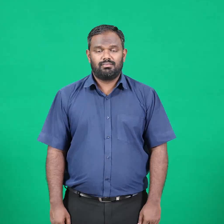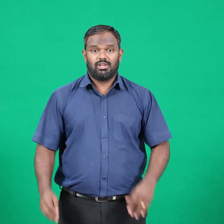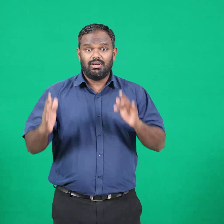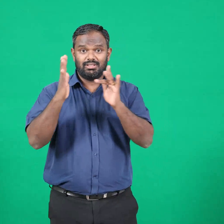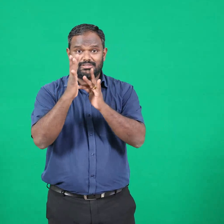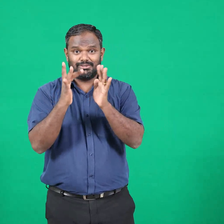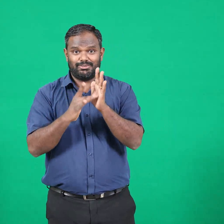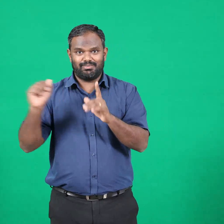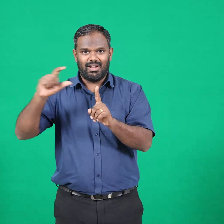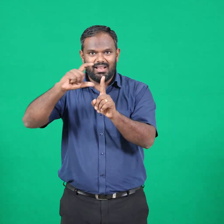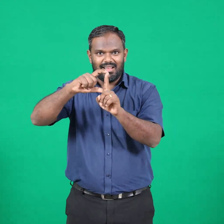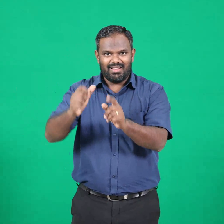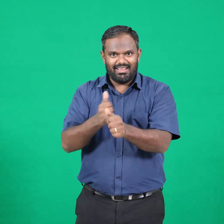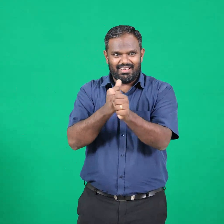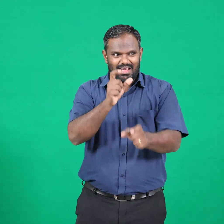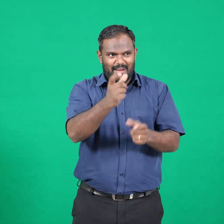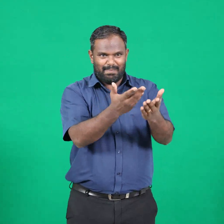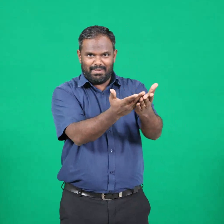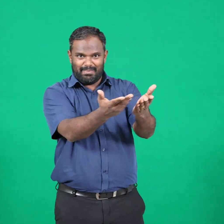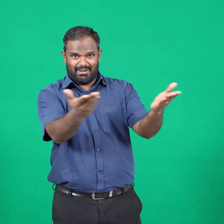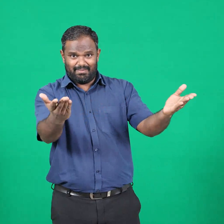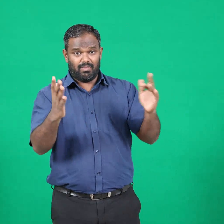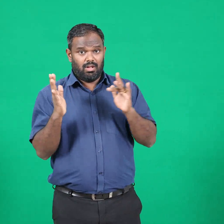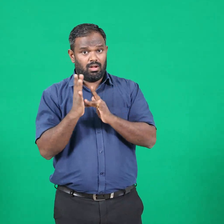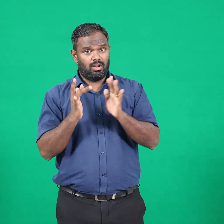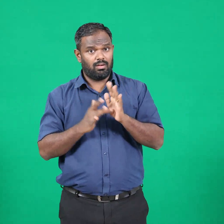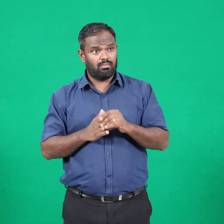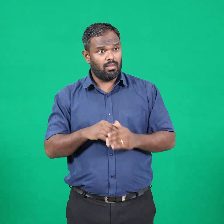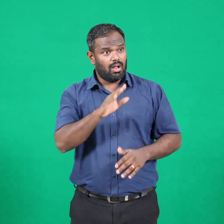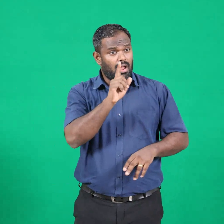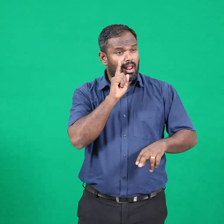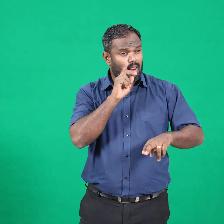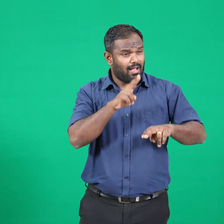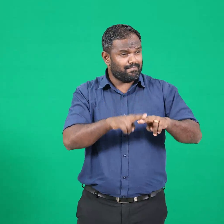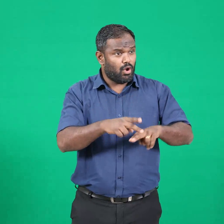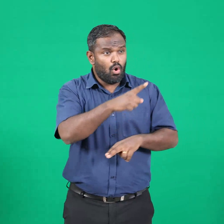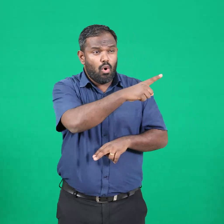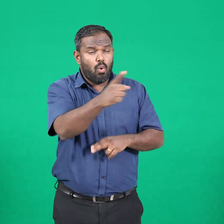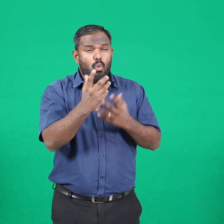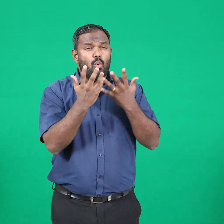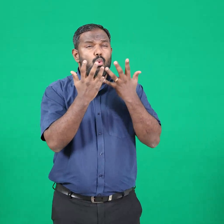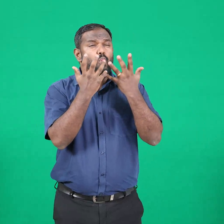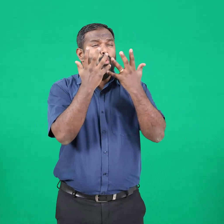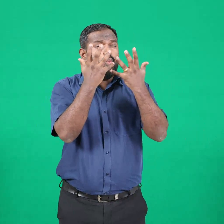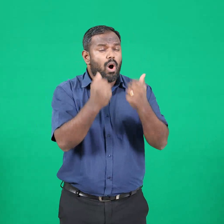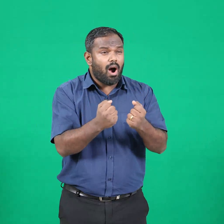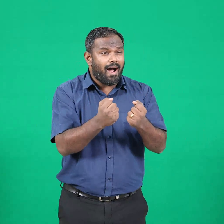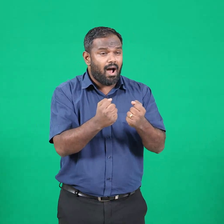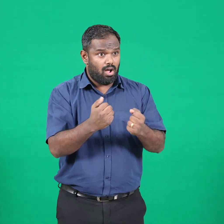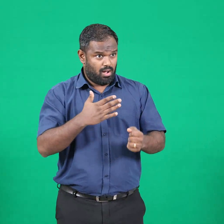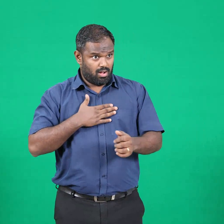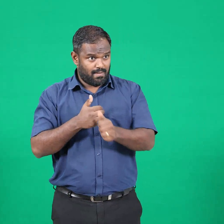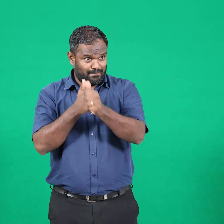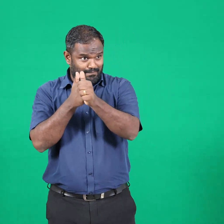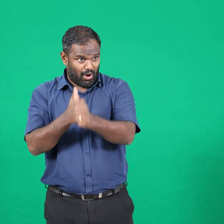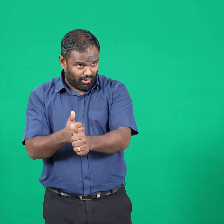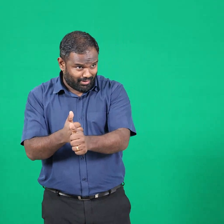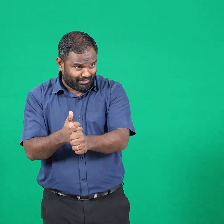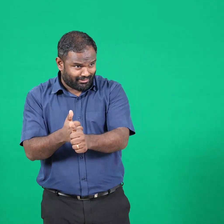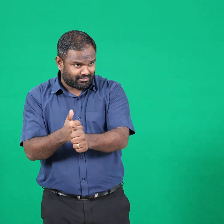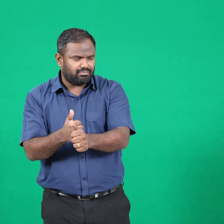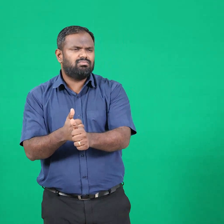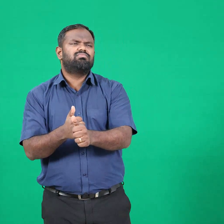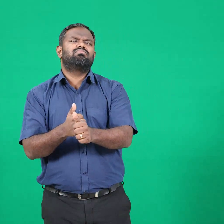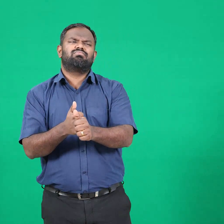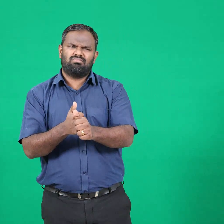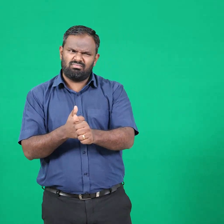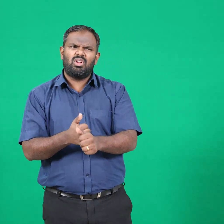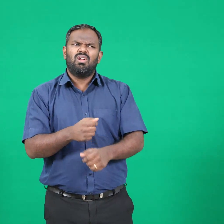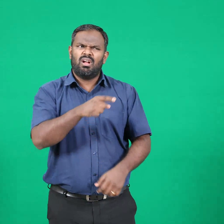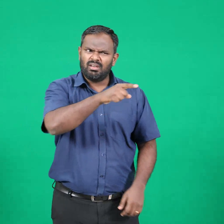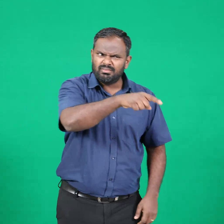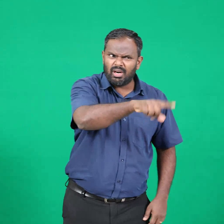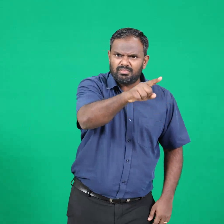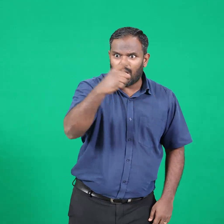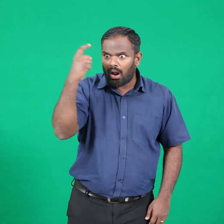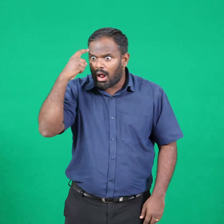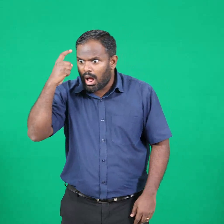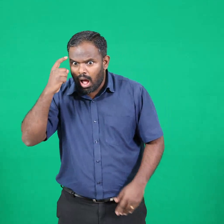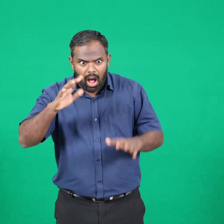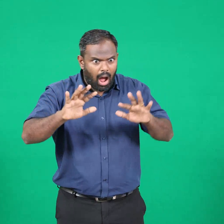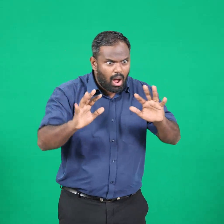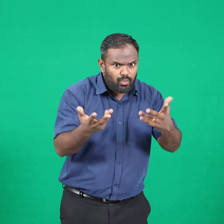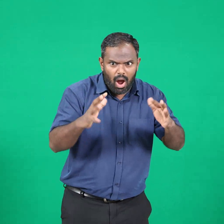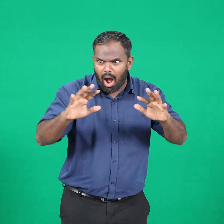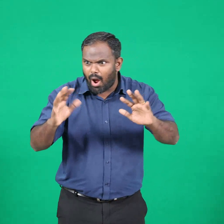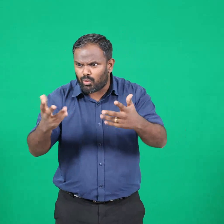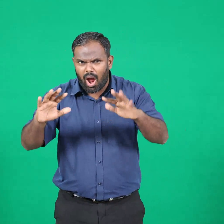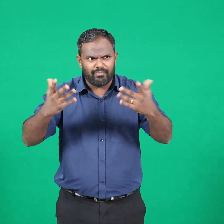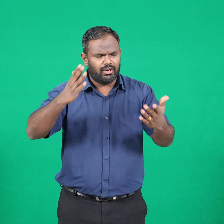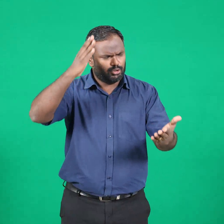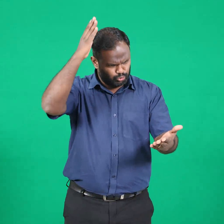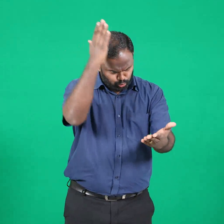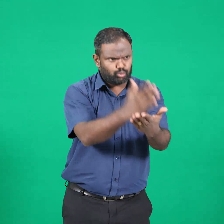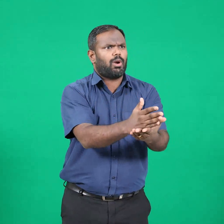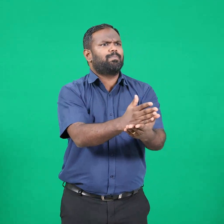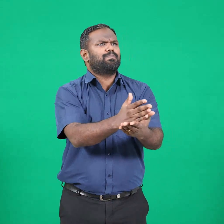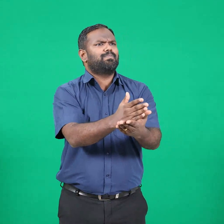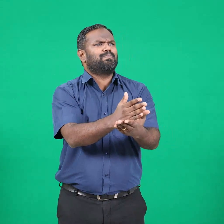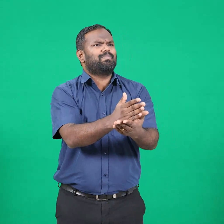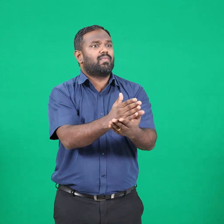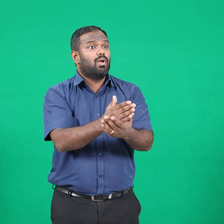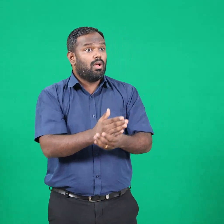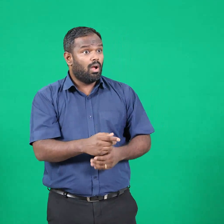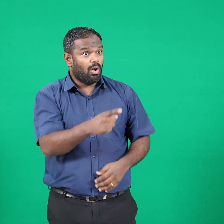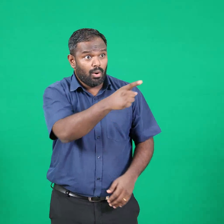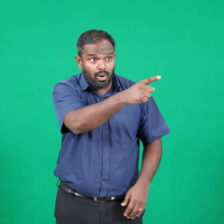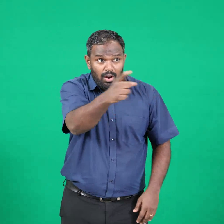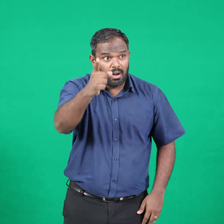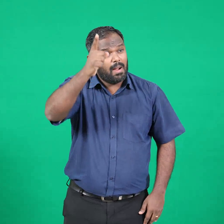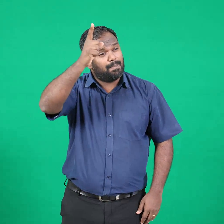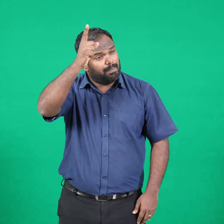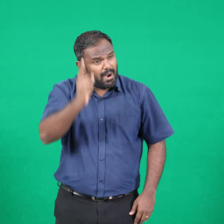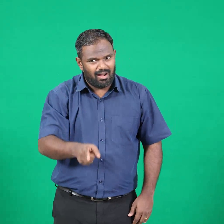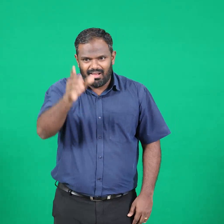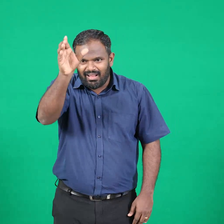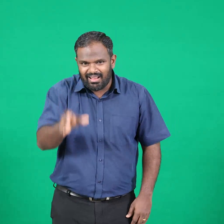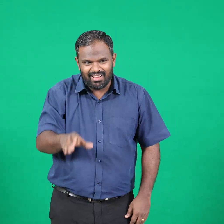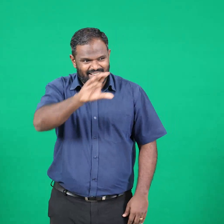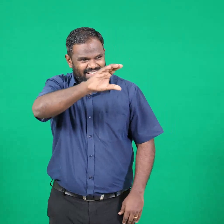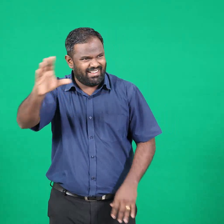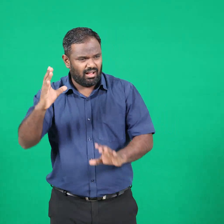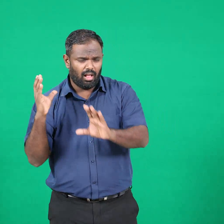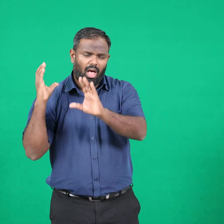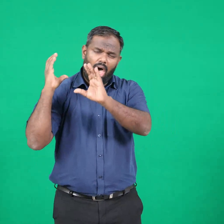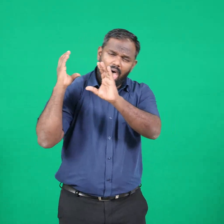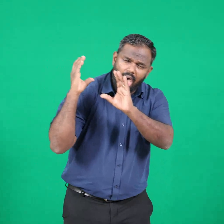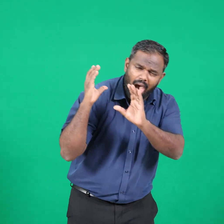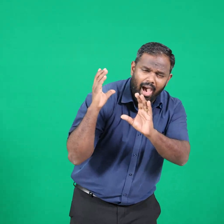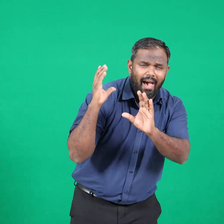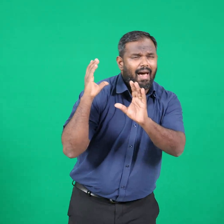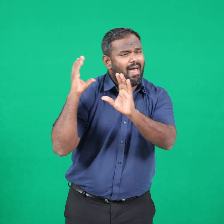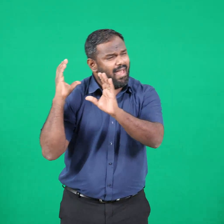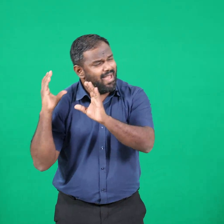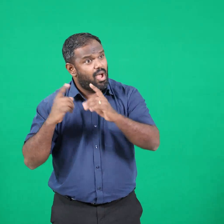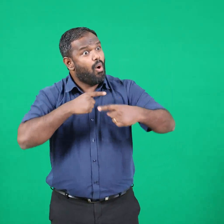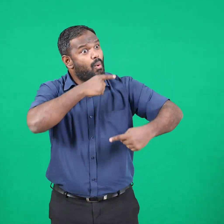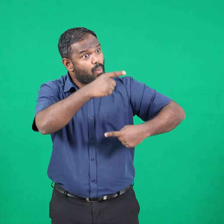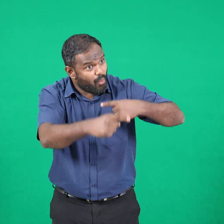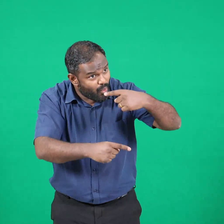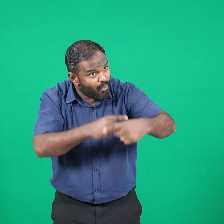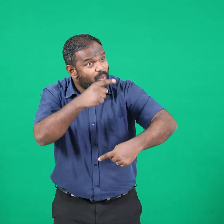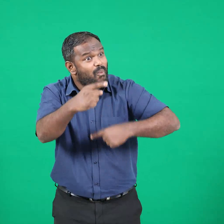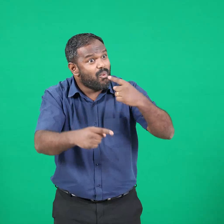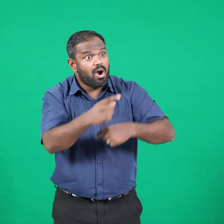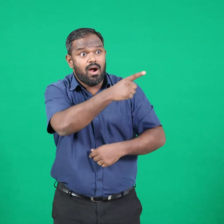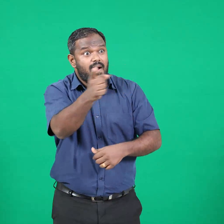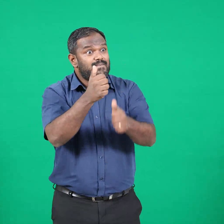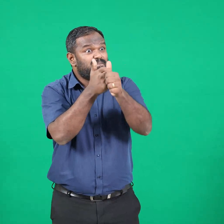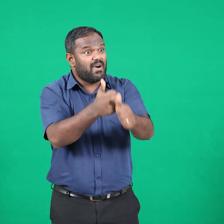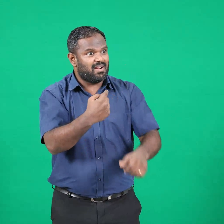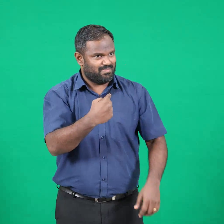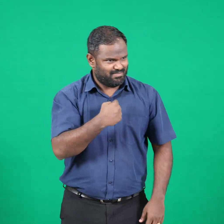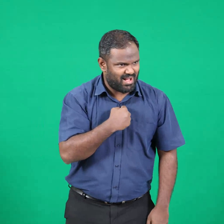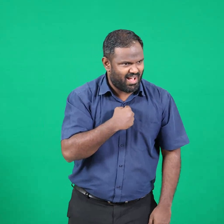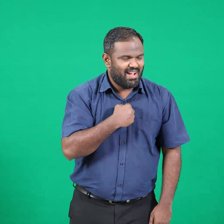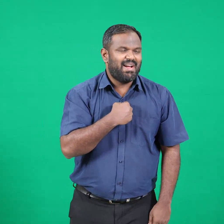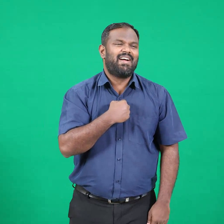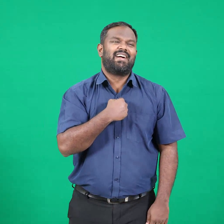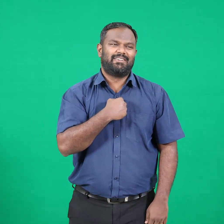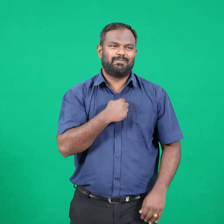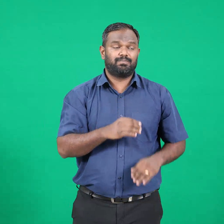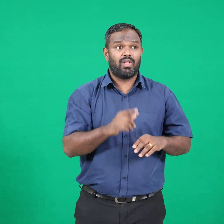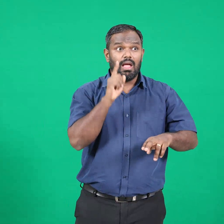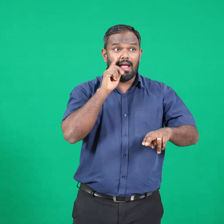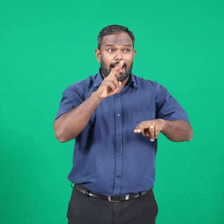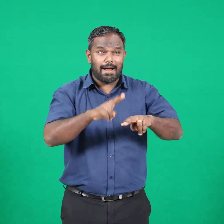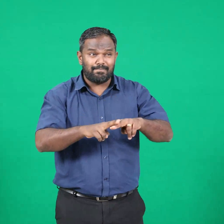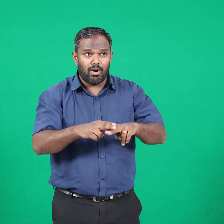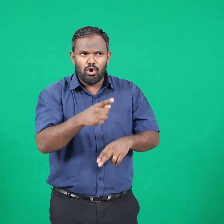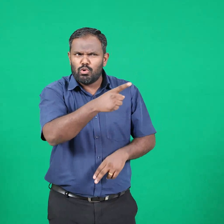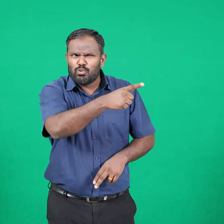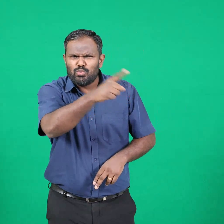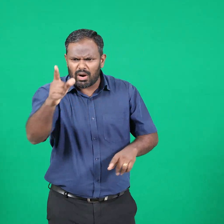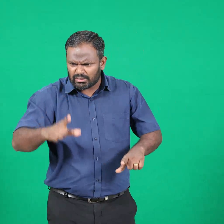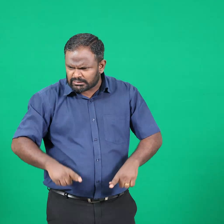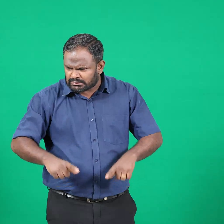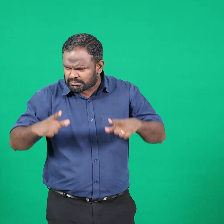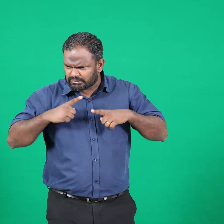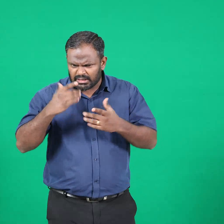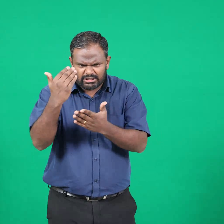Then Jesus told His disciples, "If anyone wants to come after Me, he must deny himself and take up his cross and follow Me.